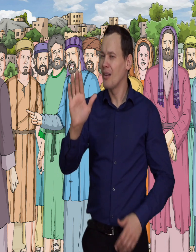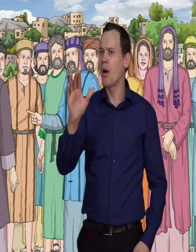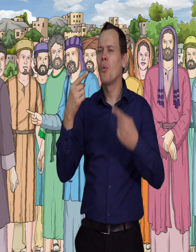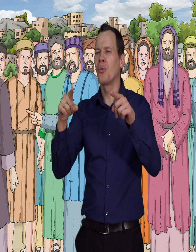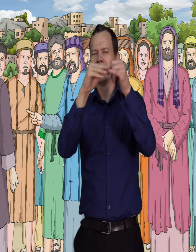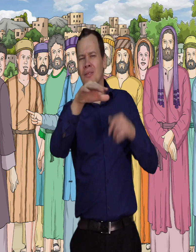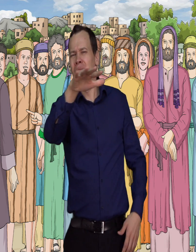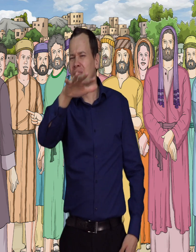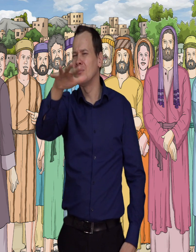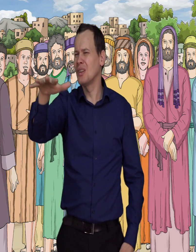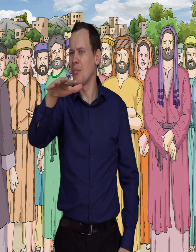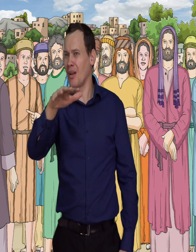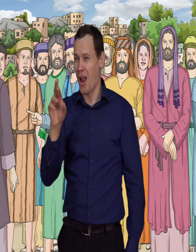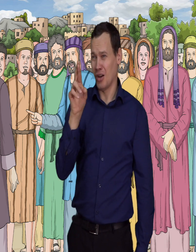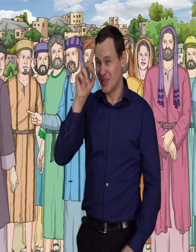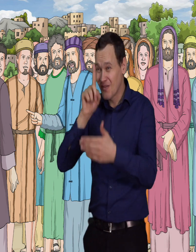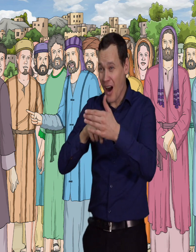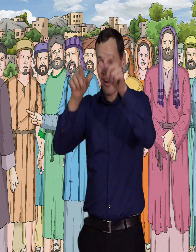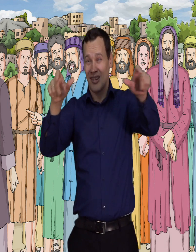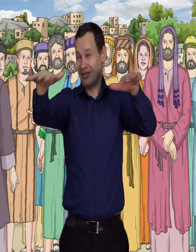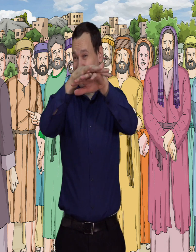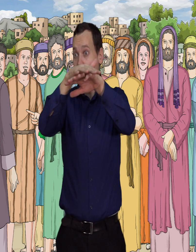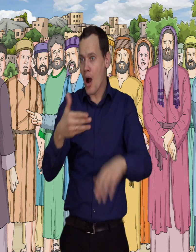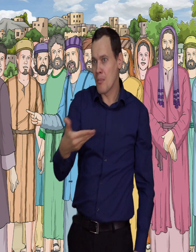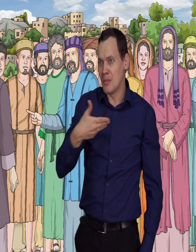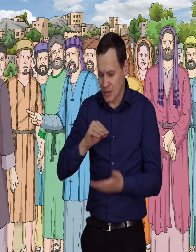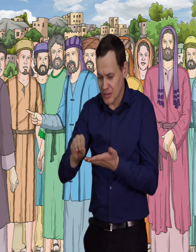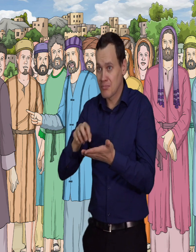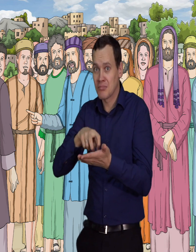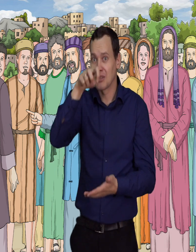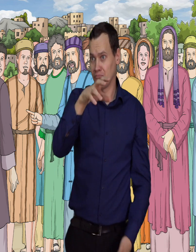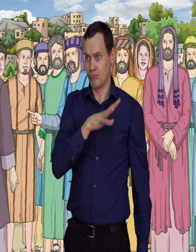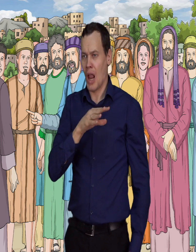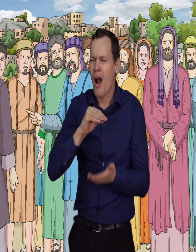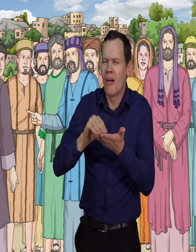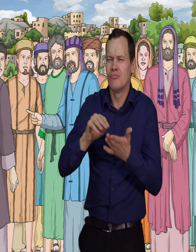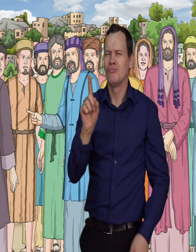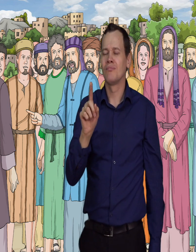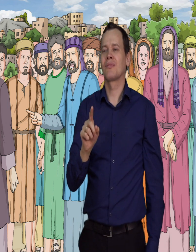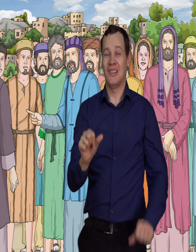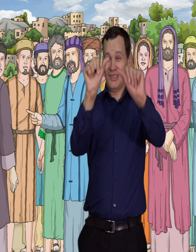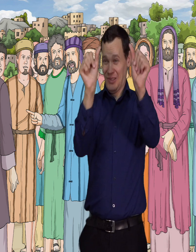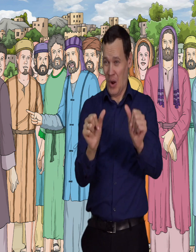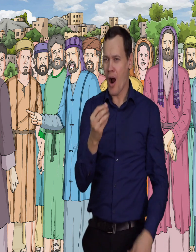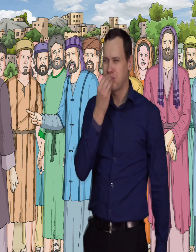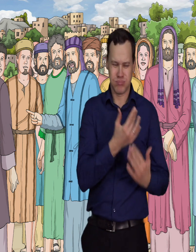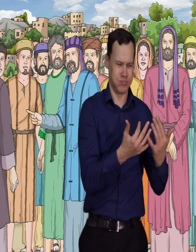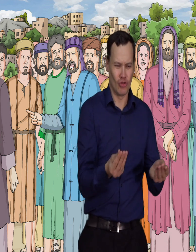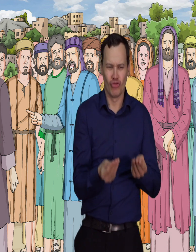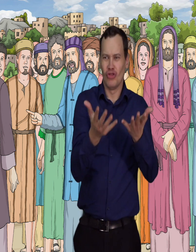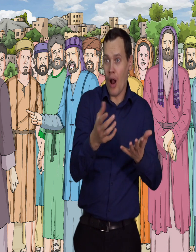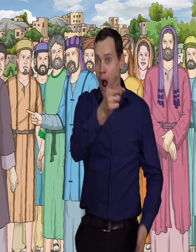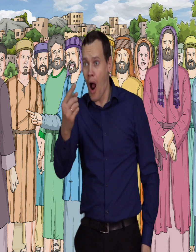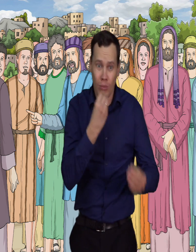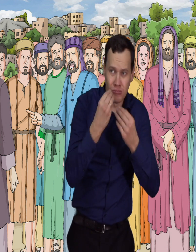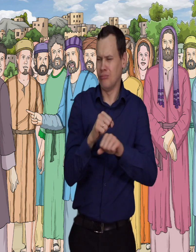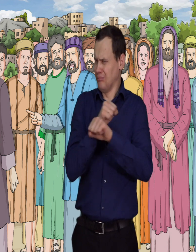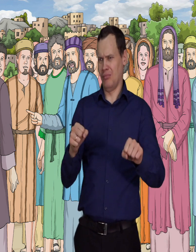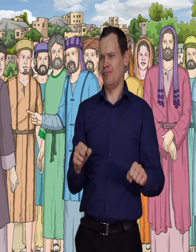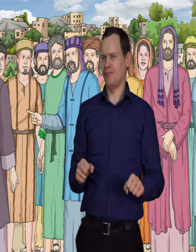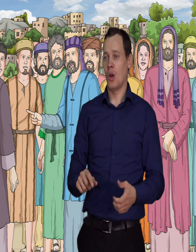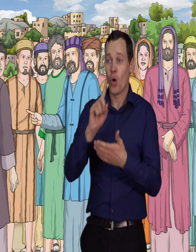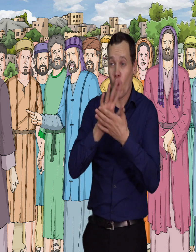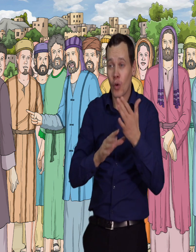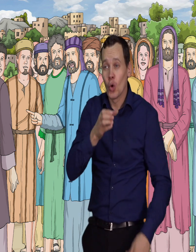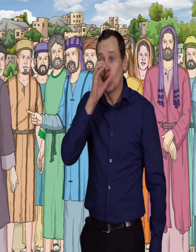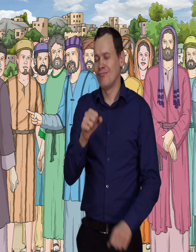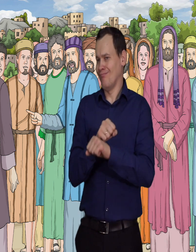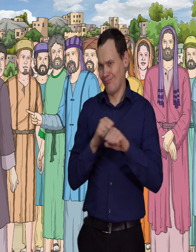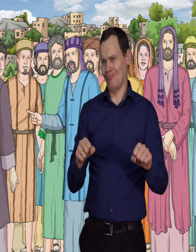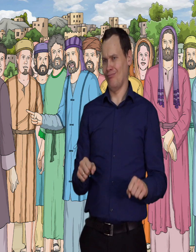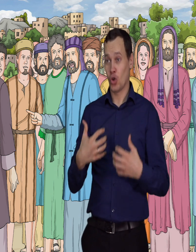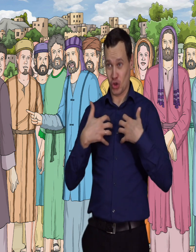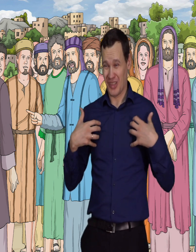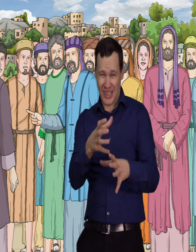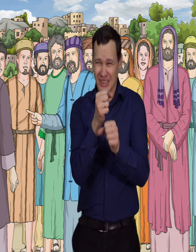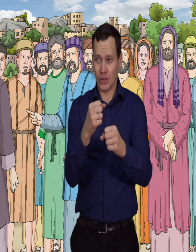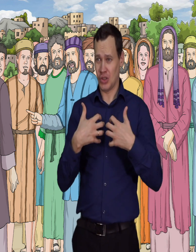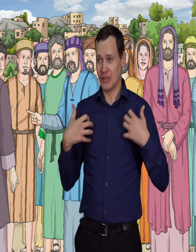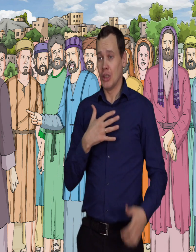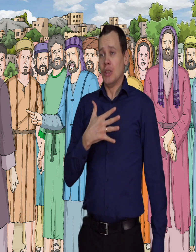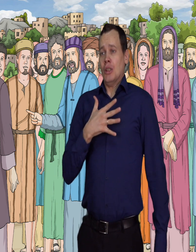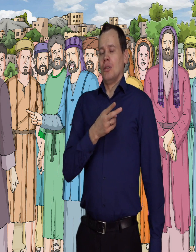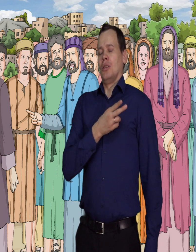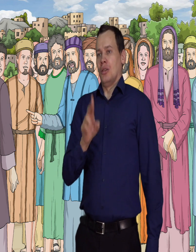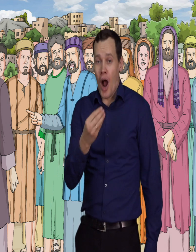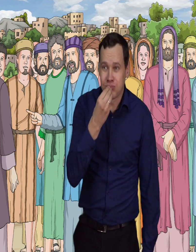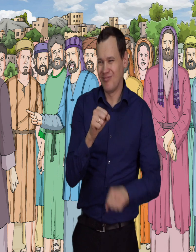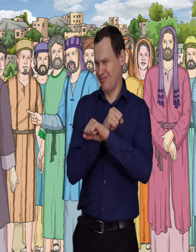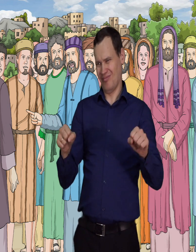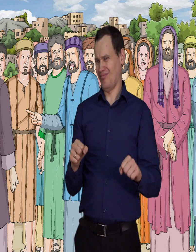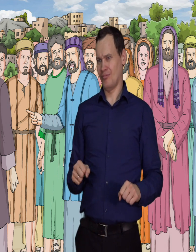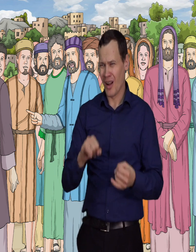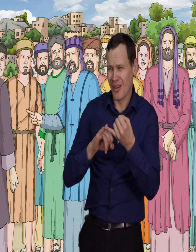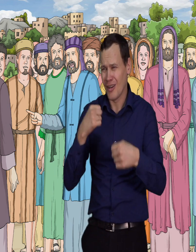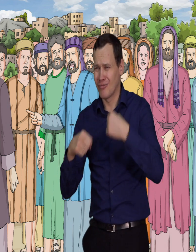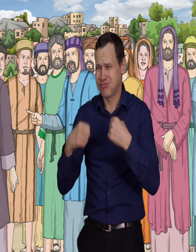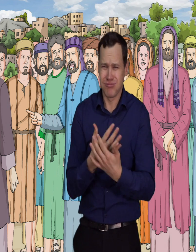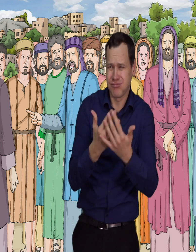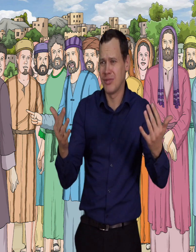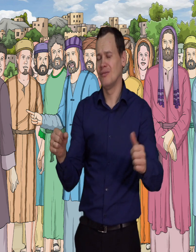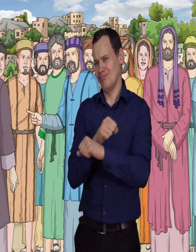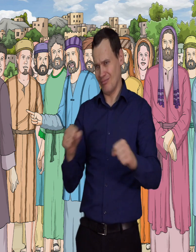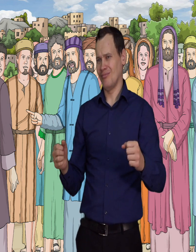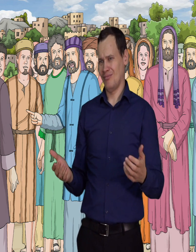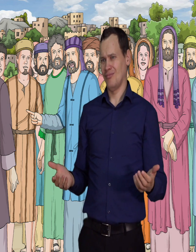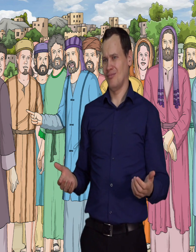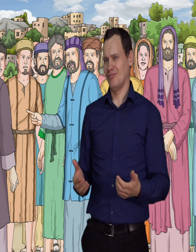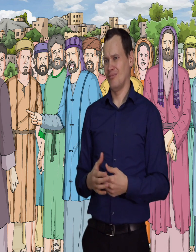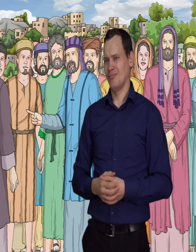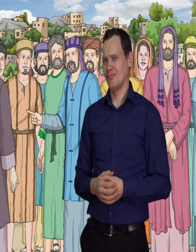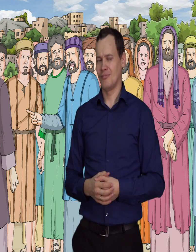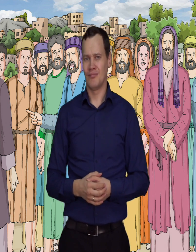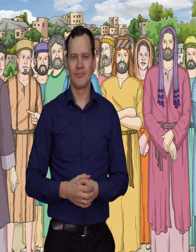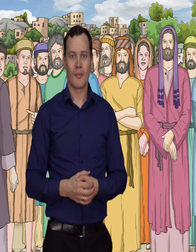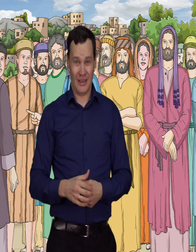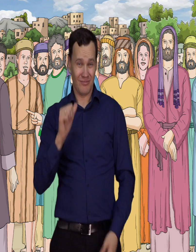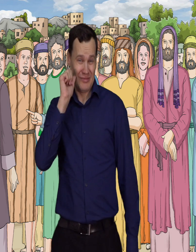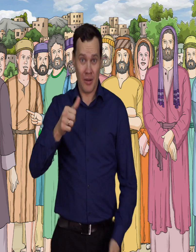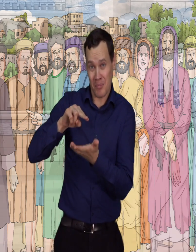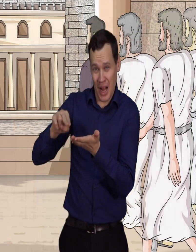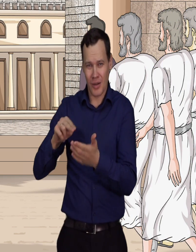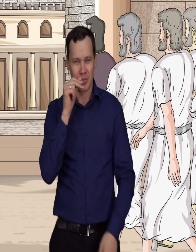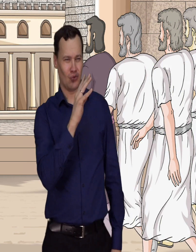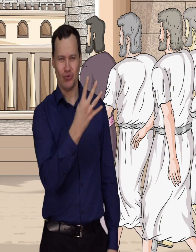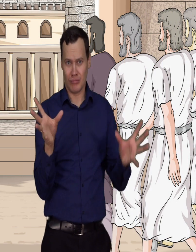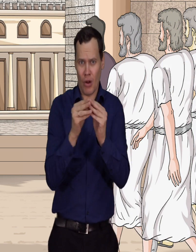As for the Gentile believers, we have written to them our decision that they must abstain from food sacrificed to idols, from blood, from the meat of strangled animals, and from sexual immorality.”